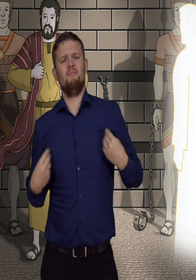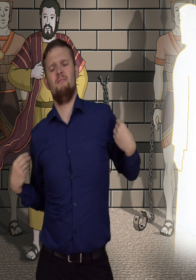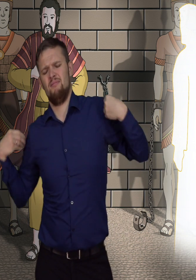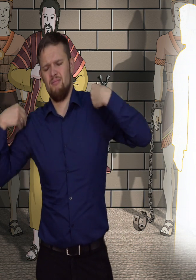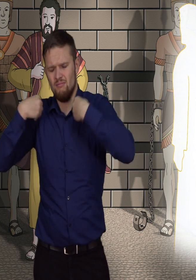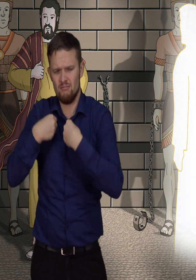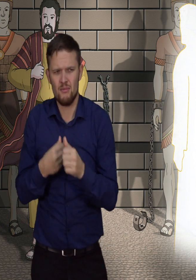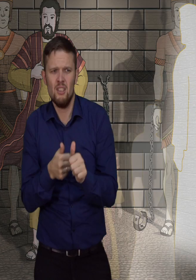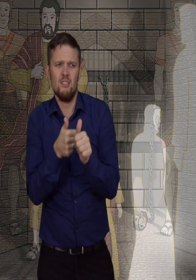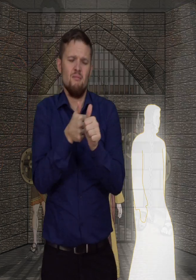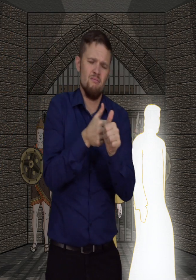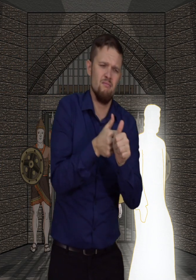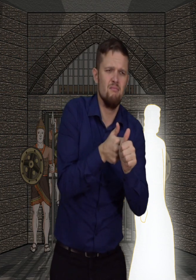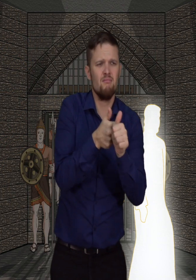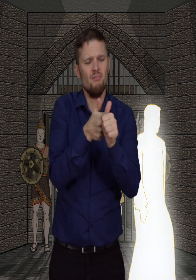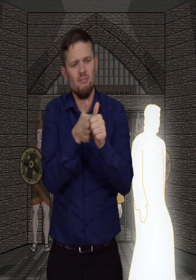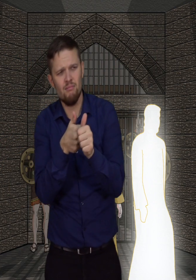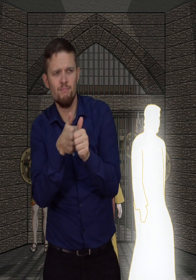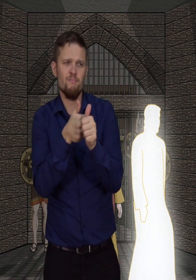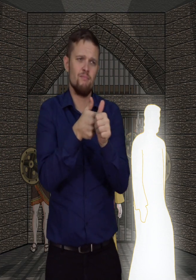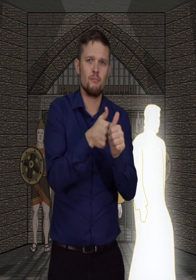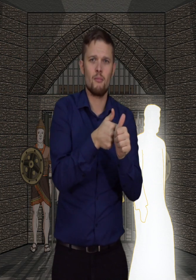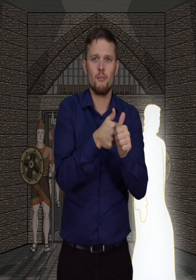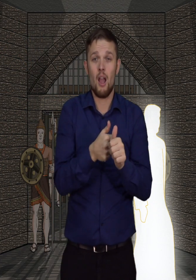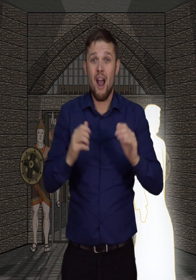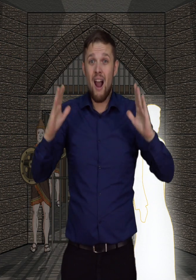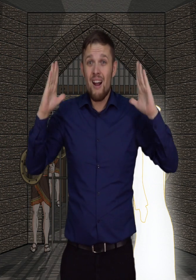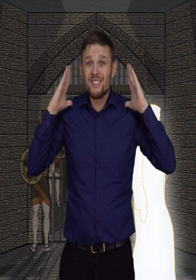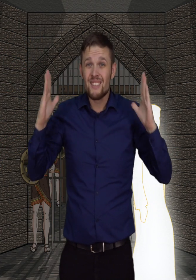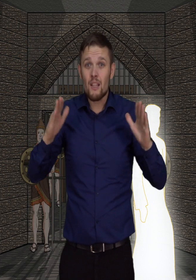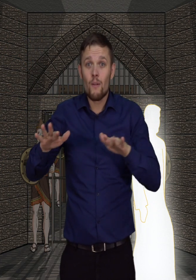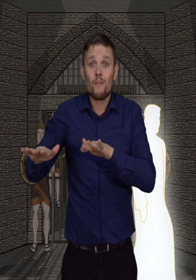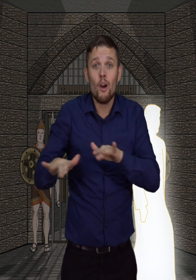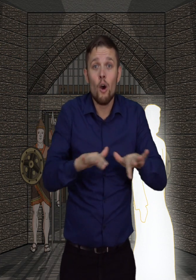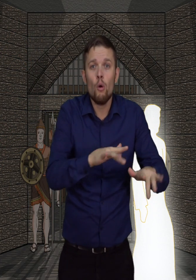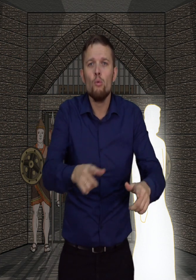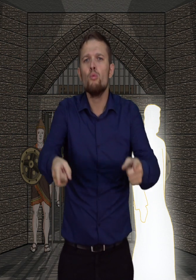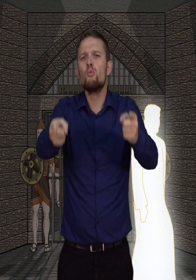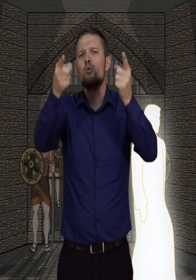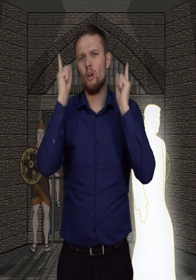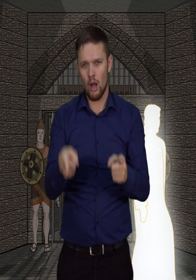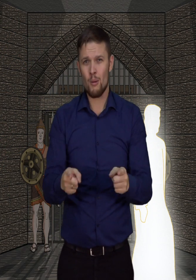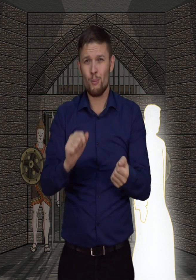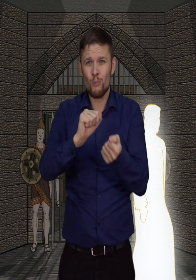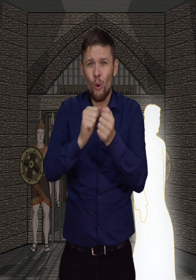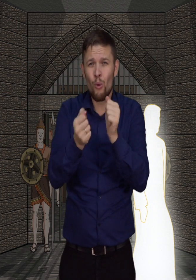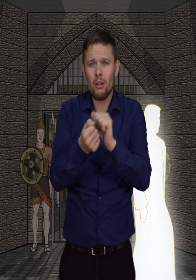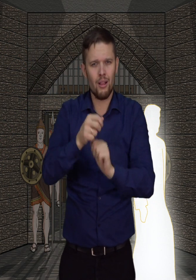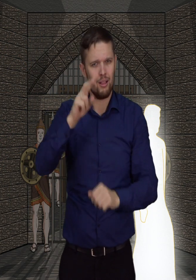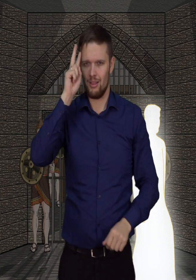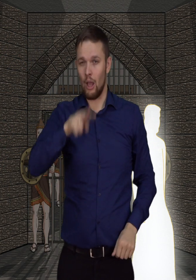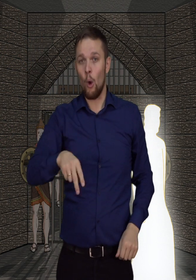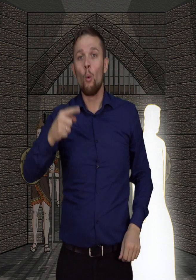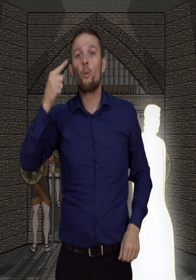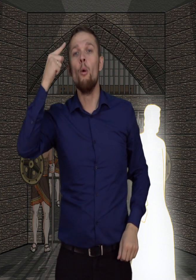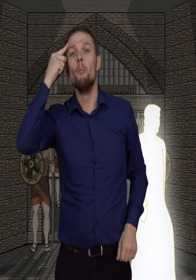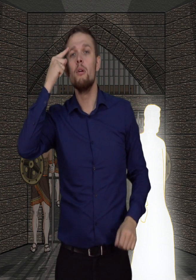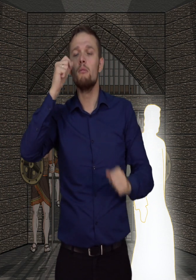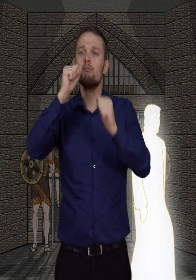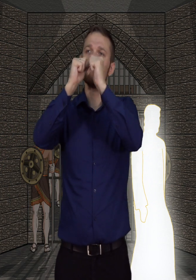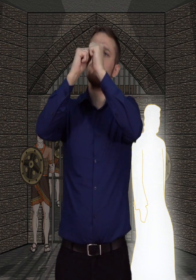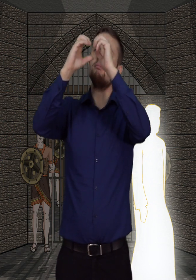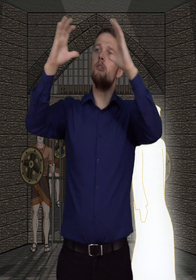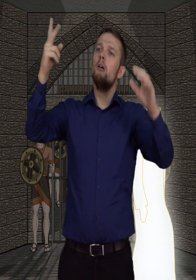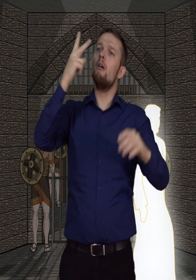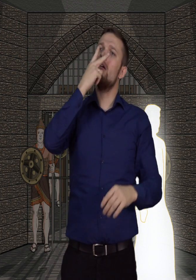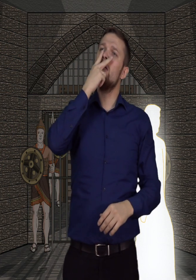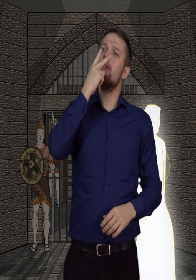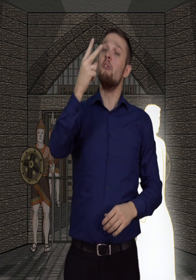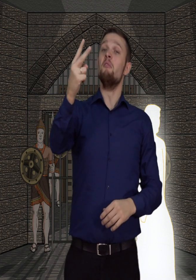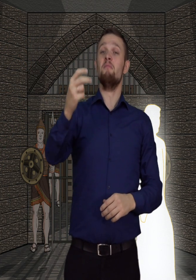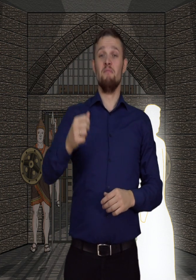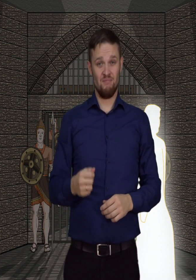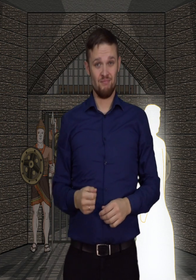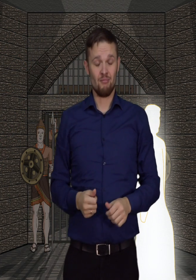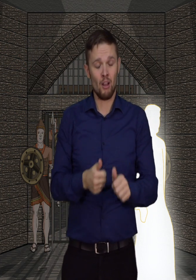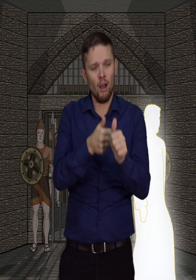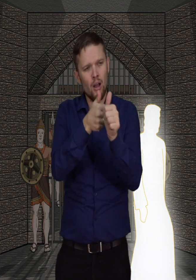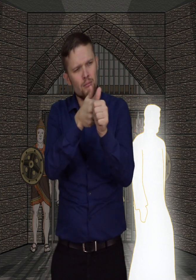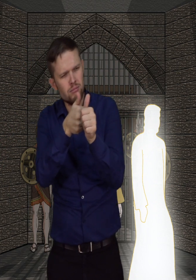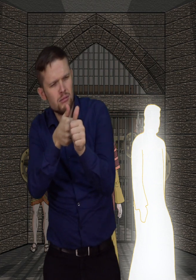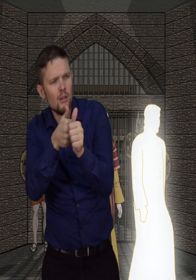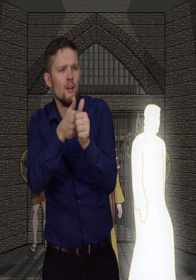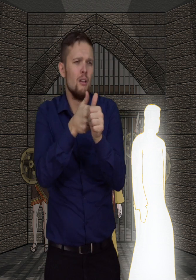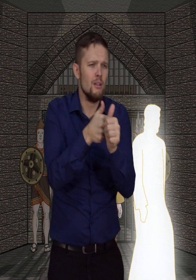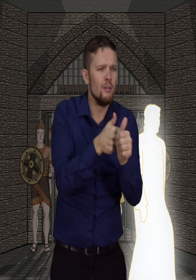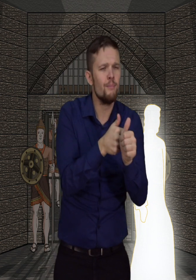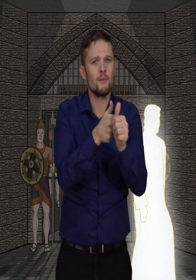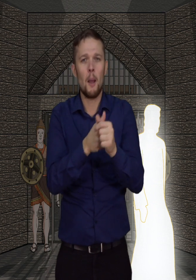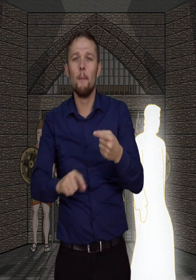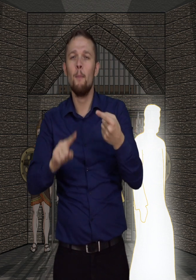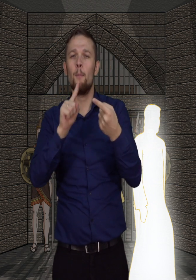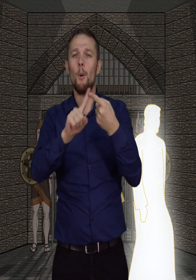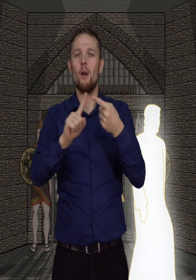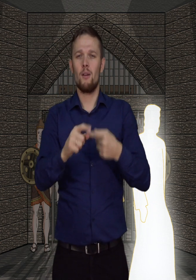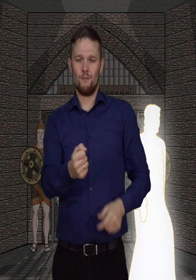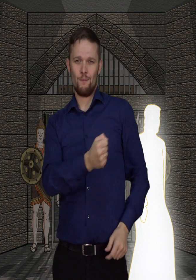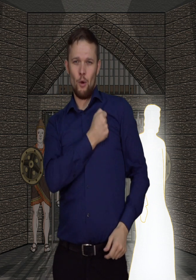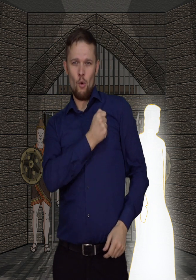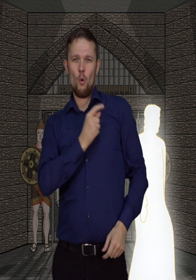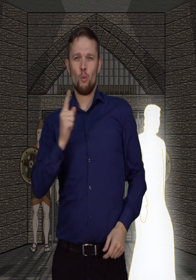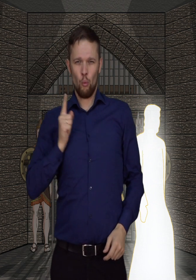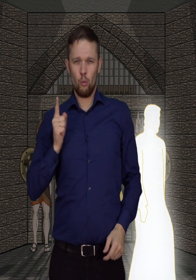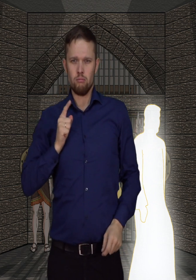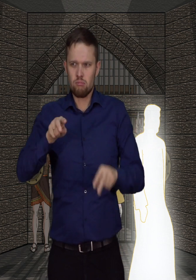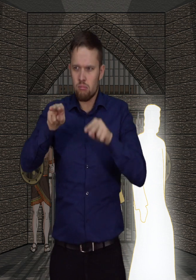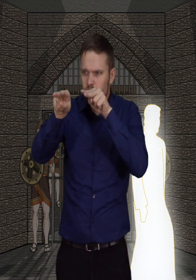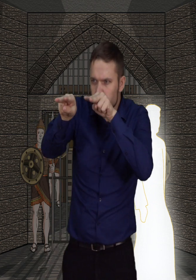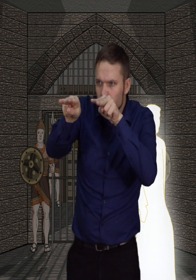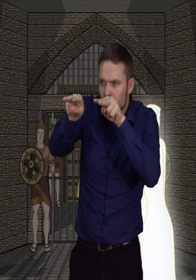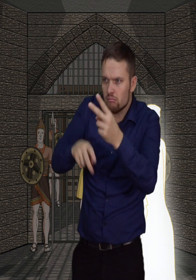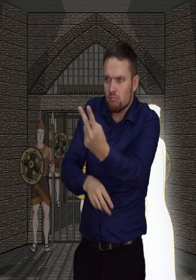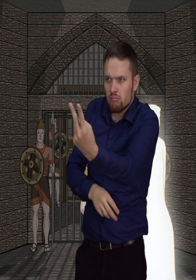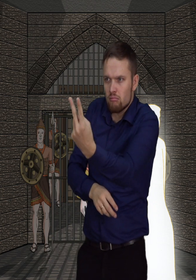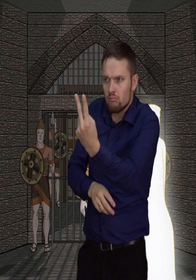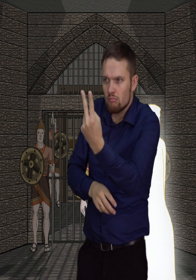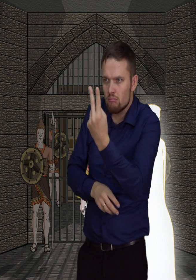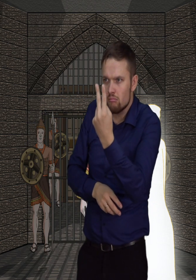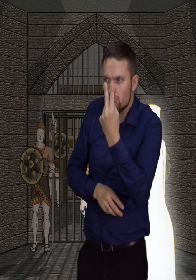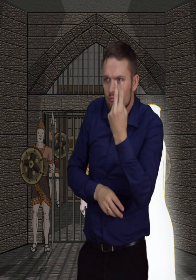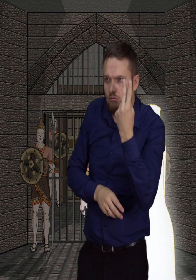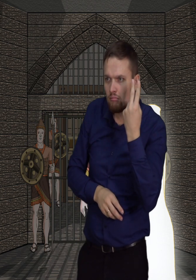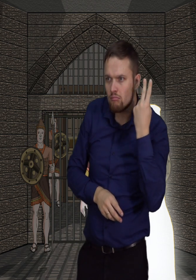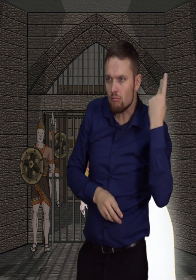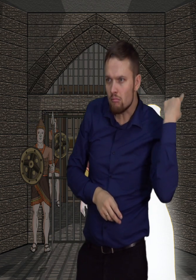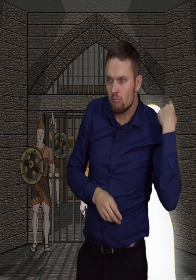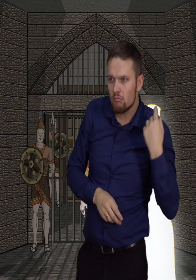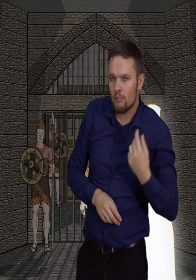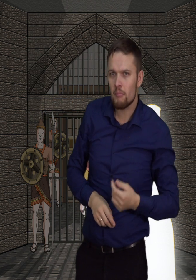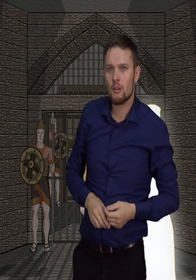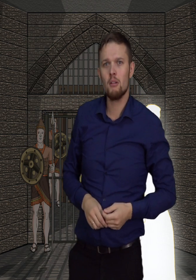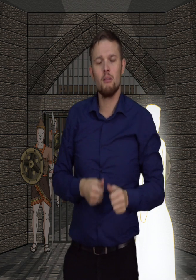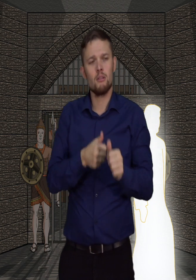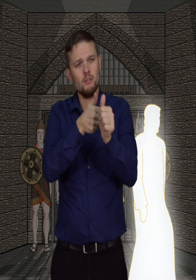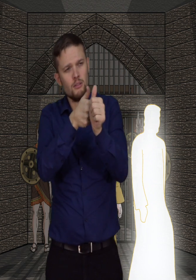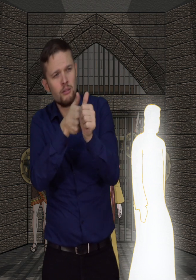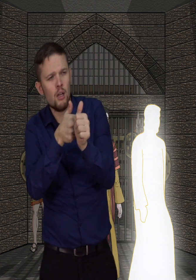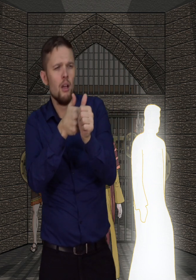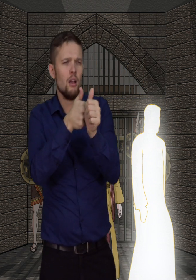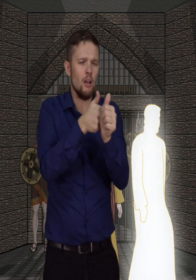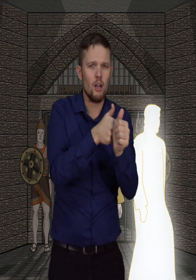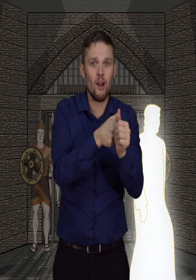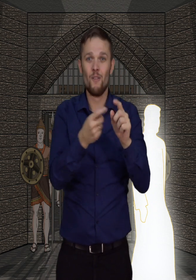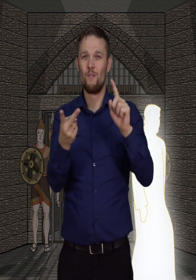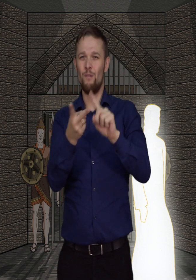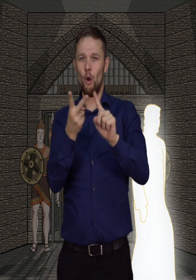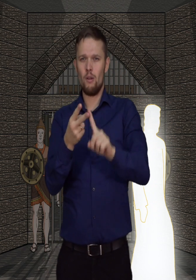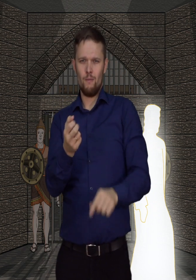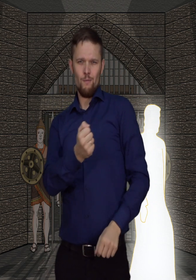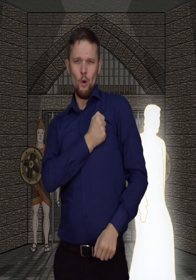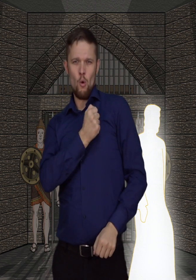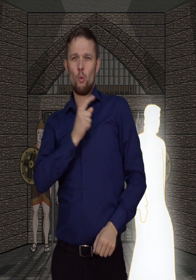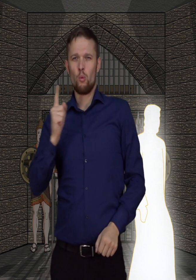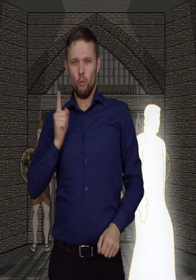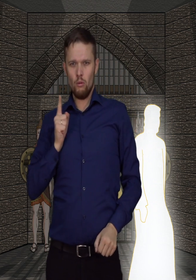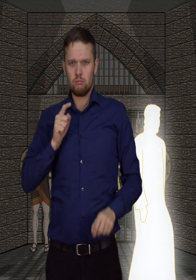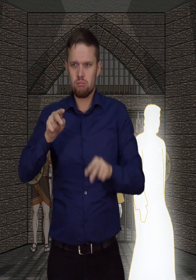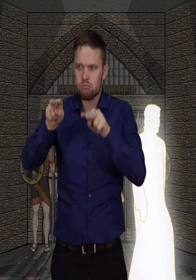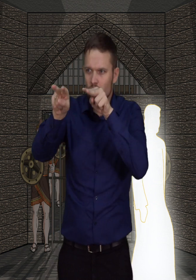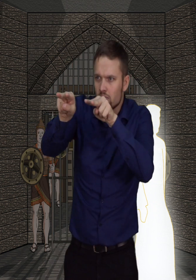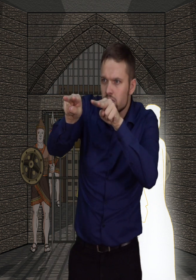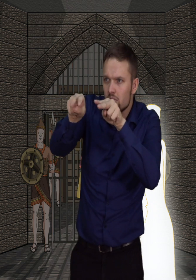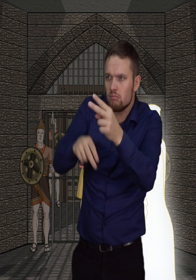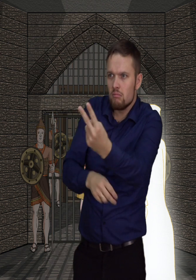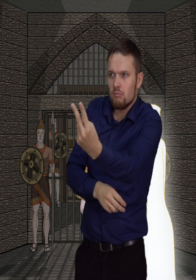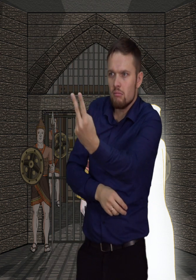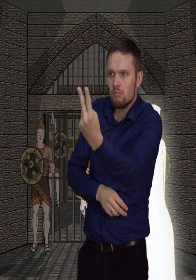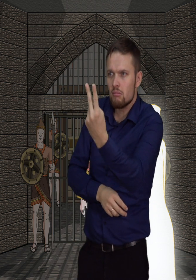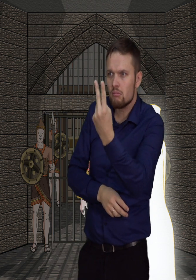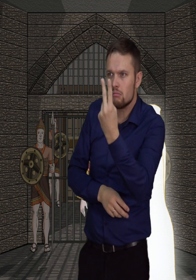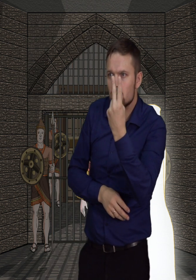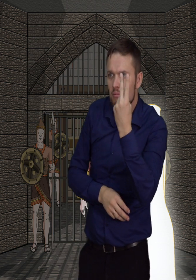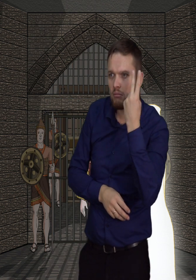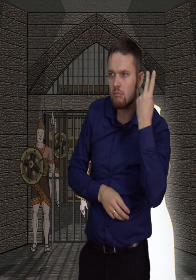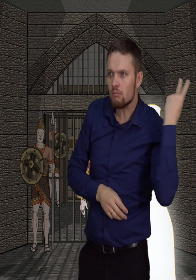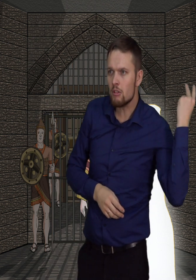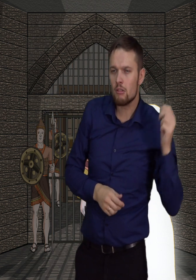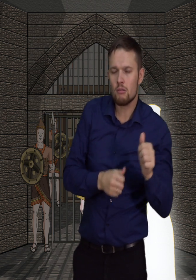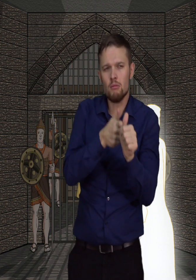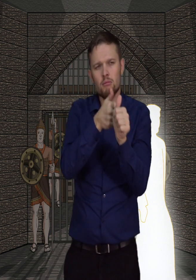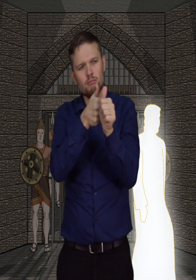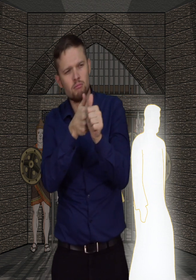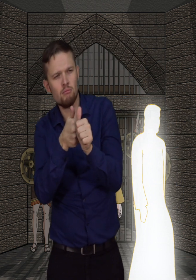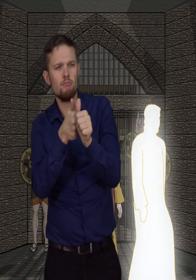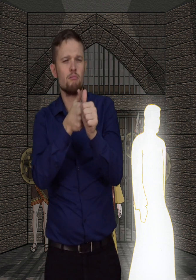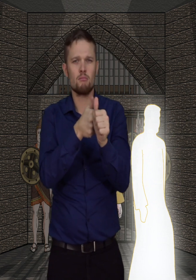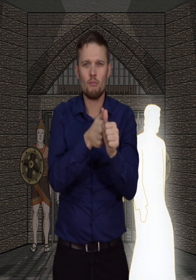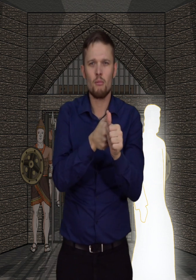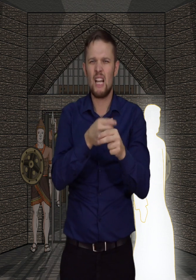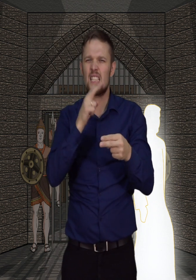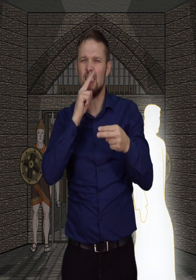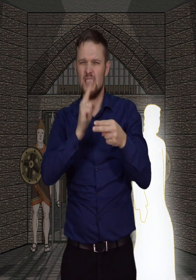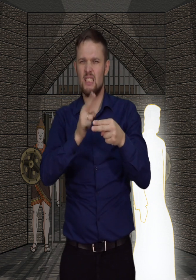So Peter followed him out, but he was unaware that what the angel was doing was real.